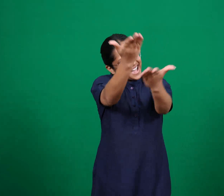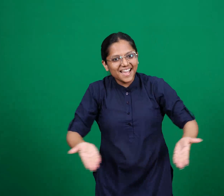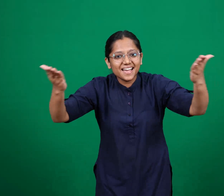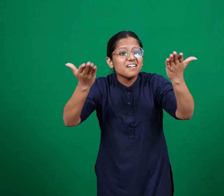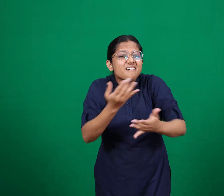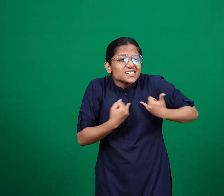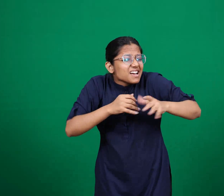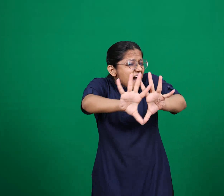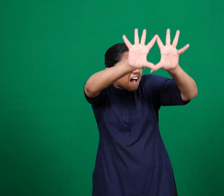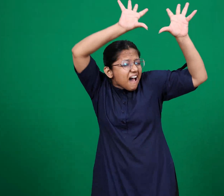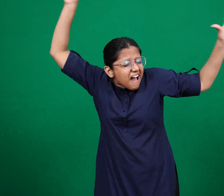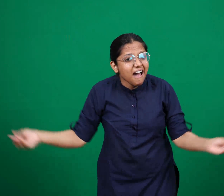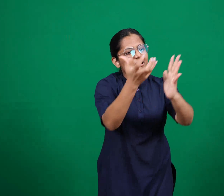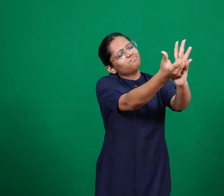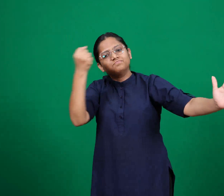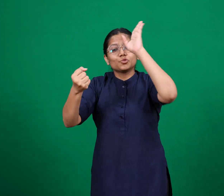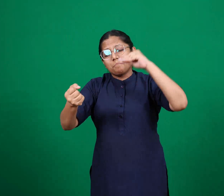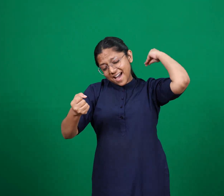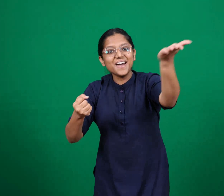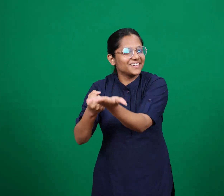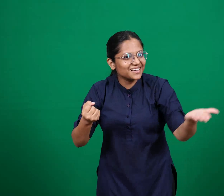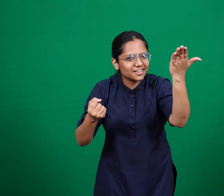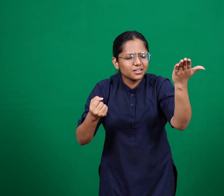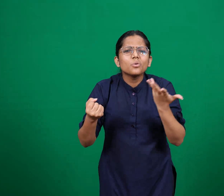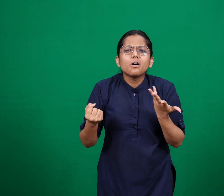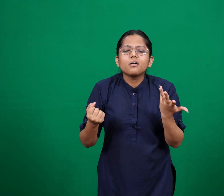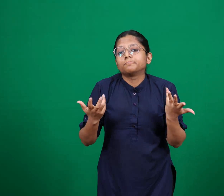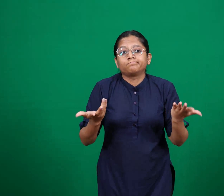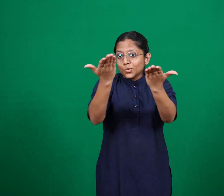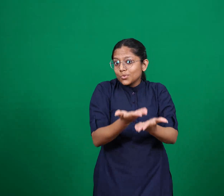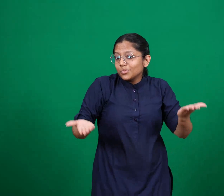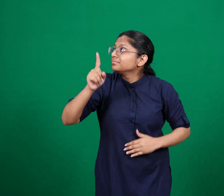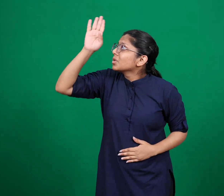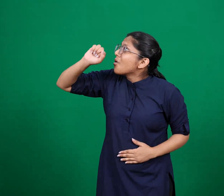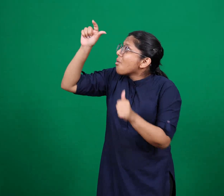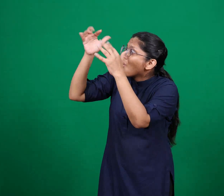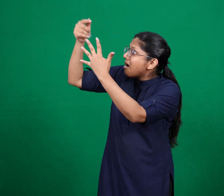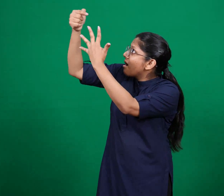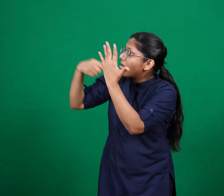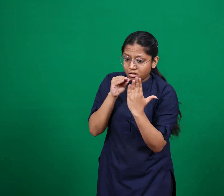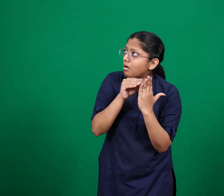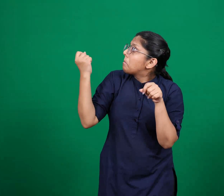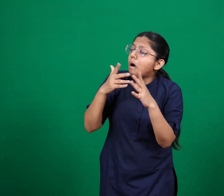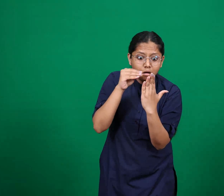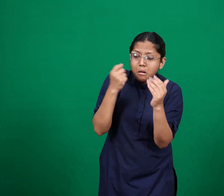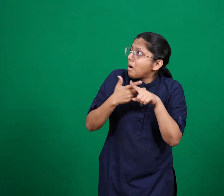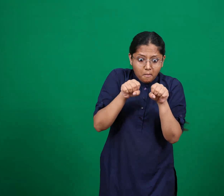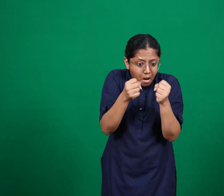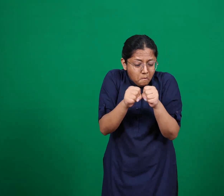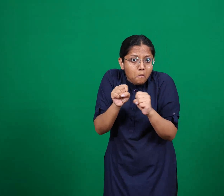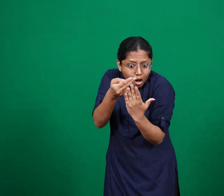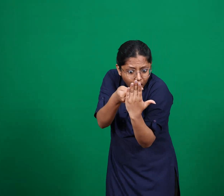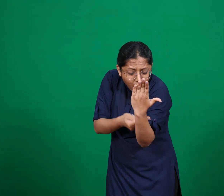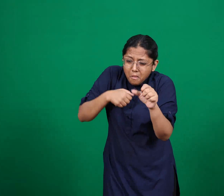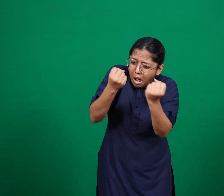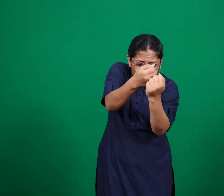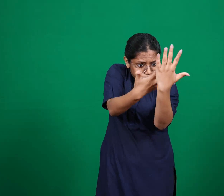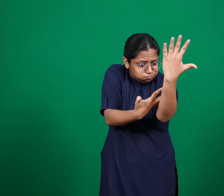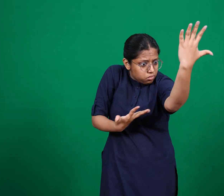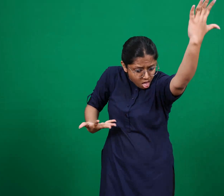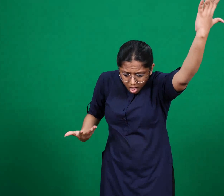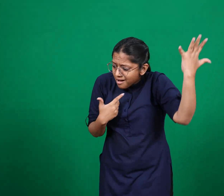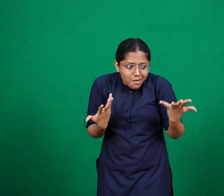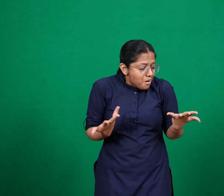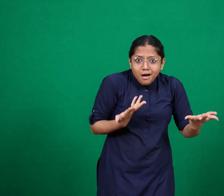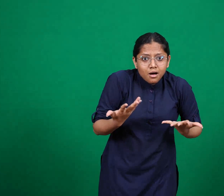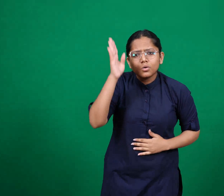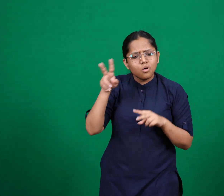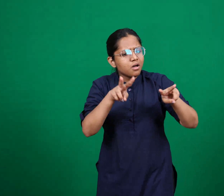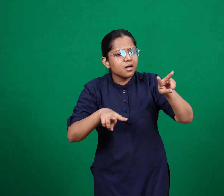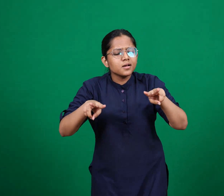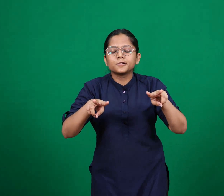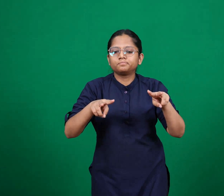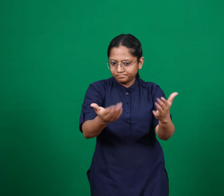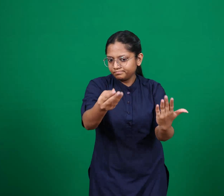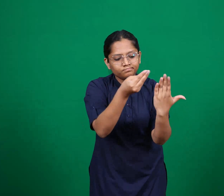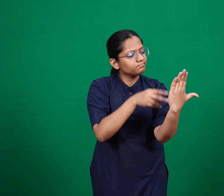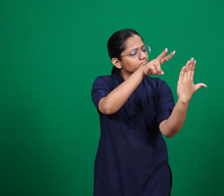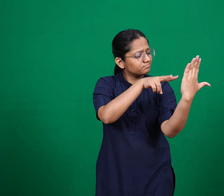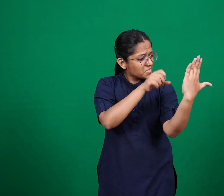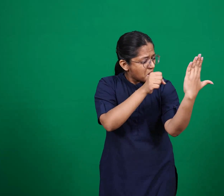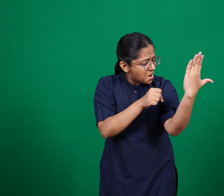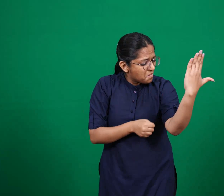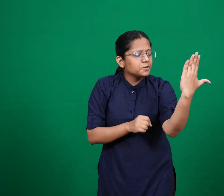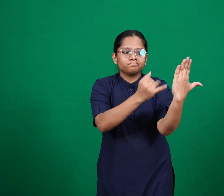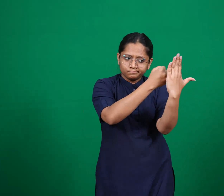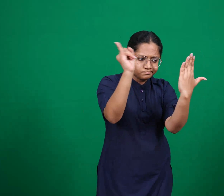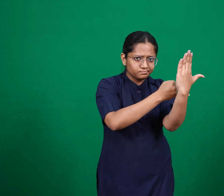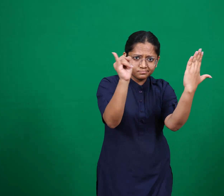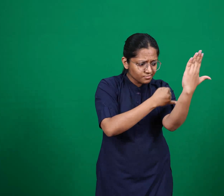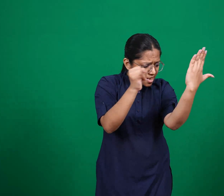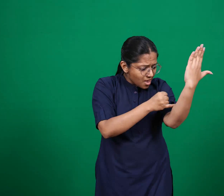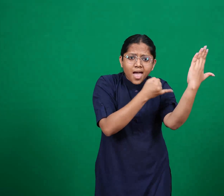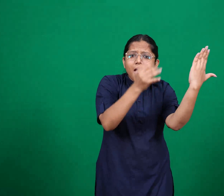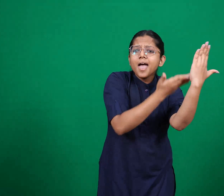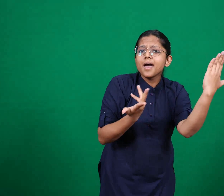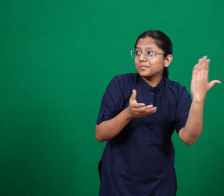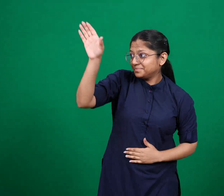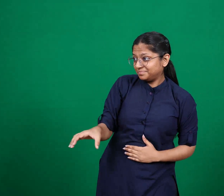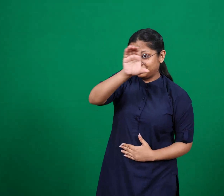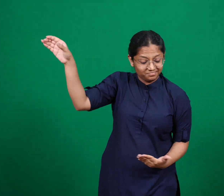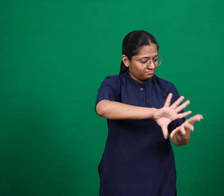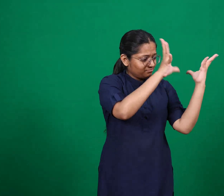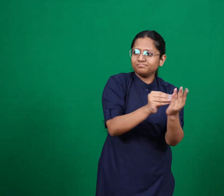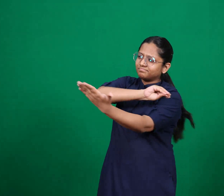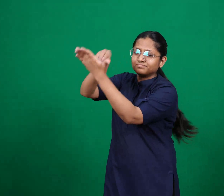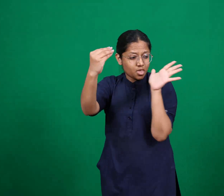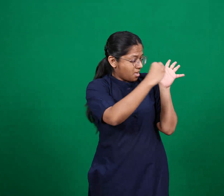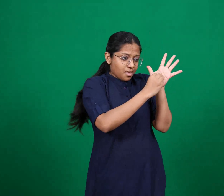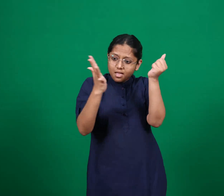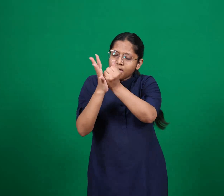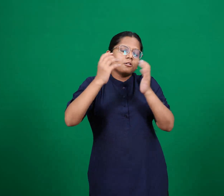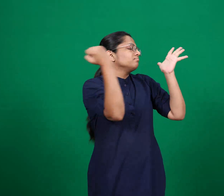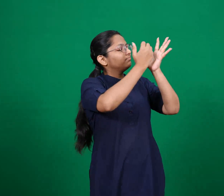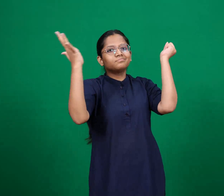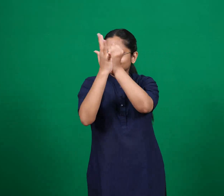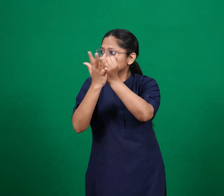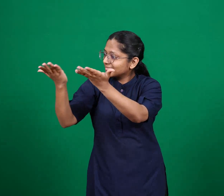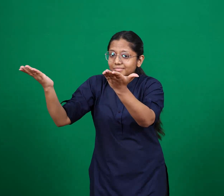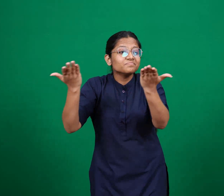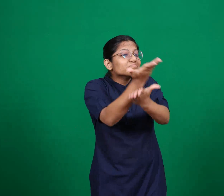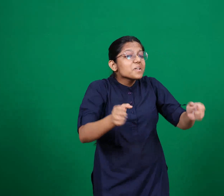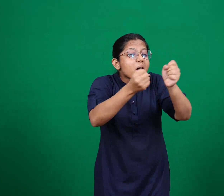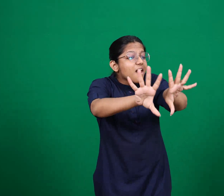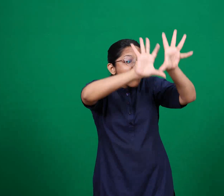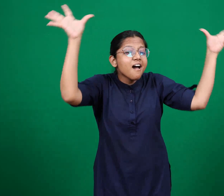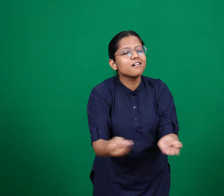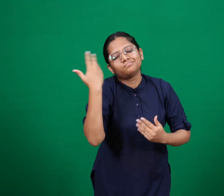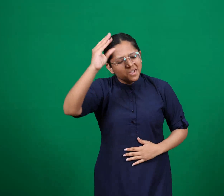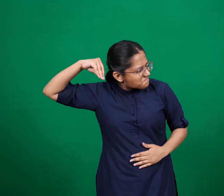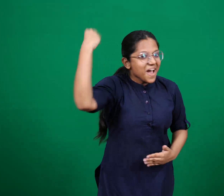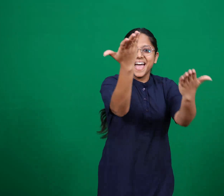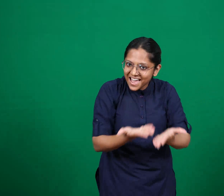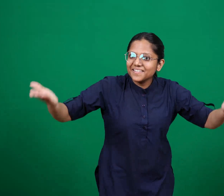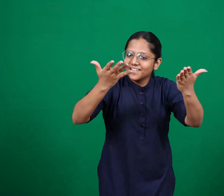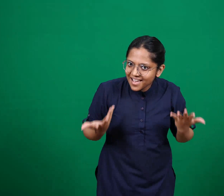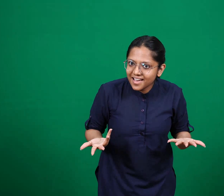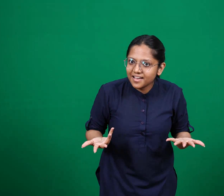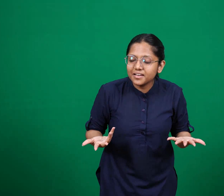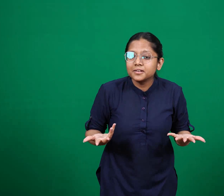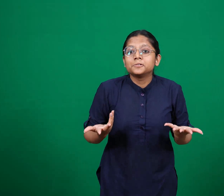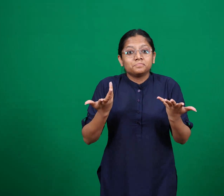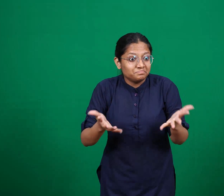He forgave us all our trespasses, having canceled the debt ascribed to us in the decrees that stood against us.